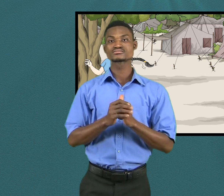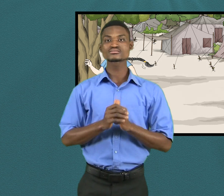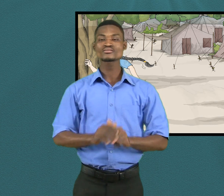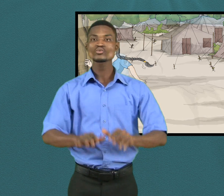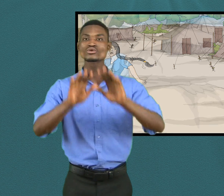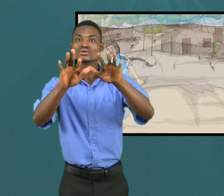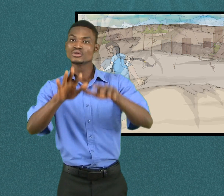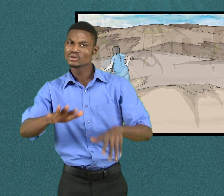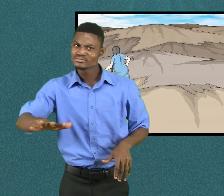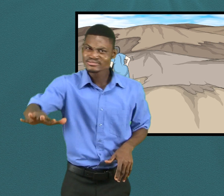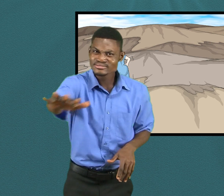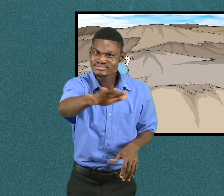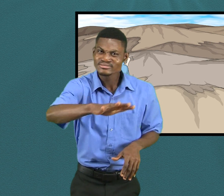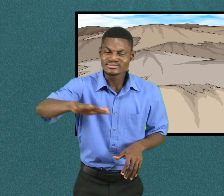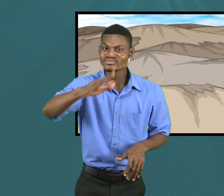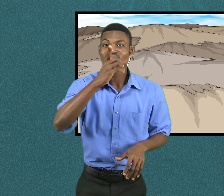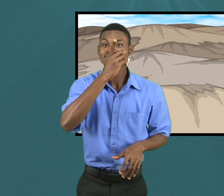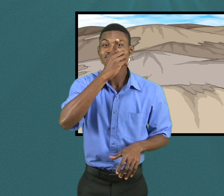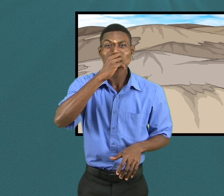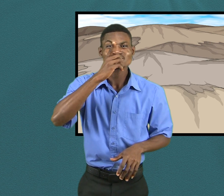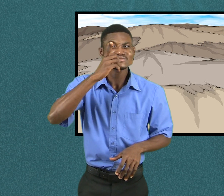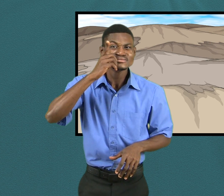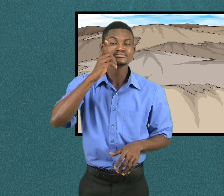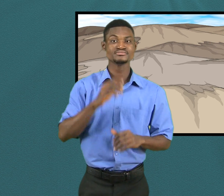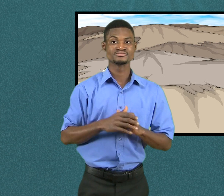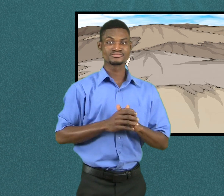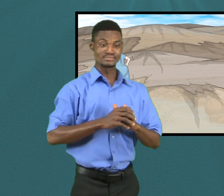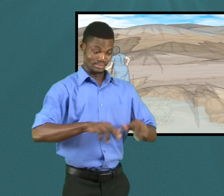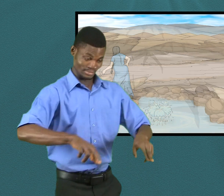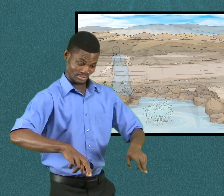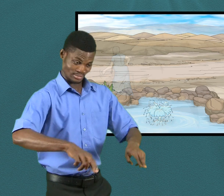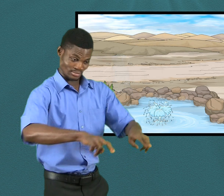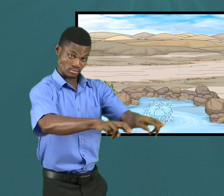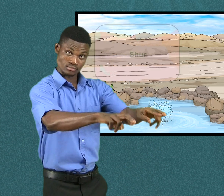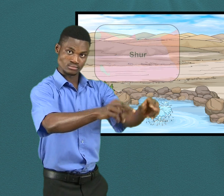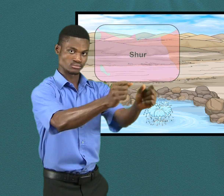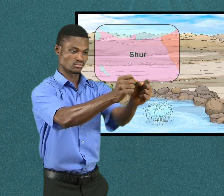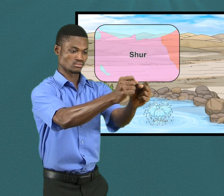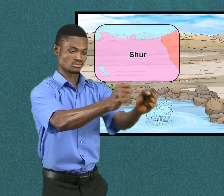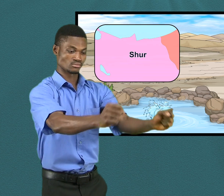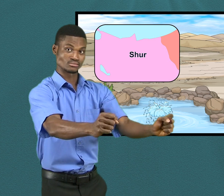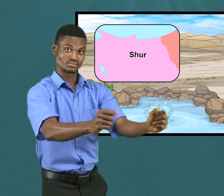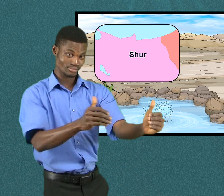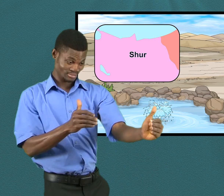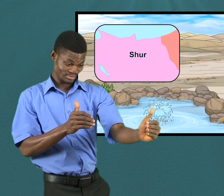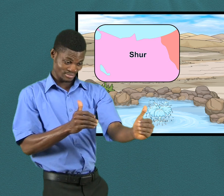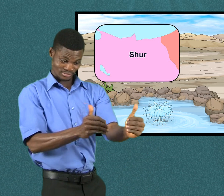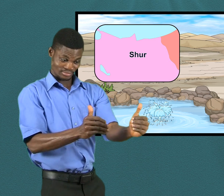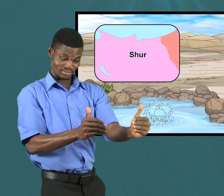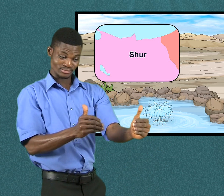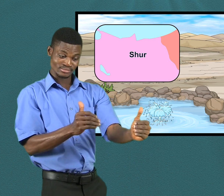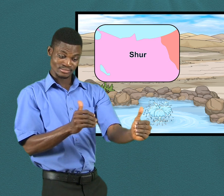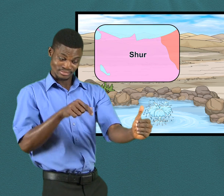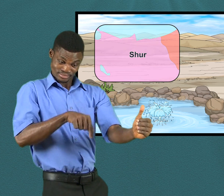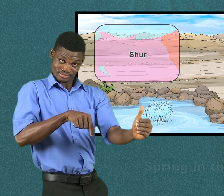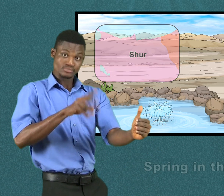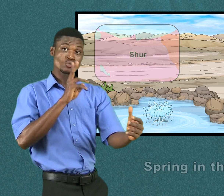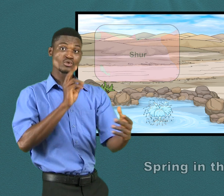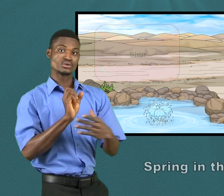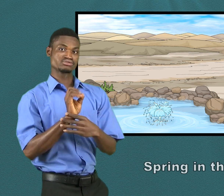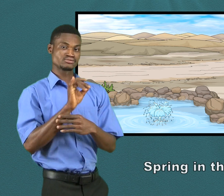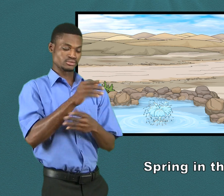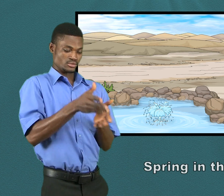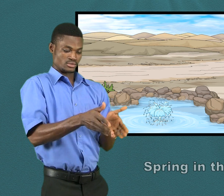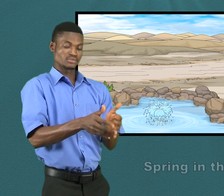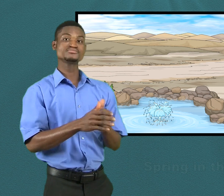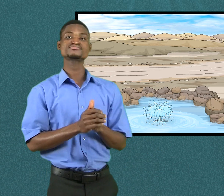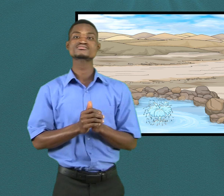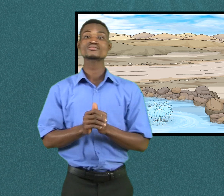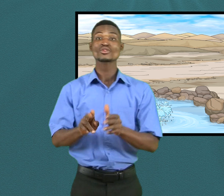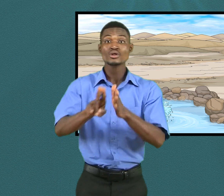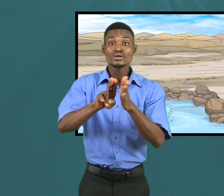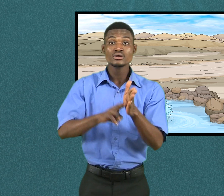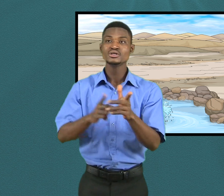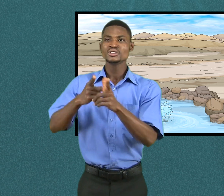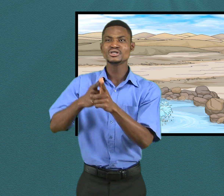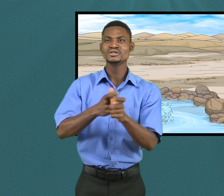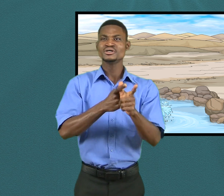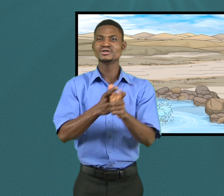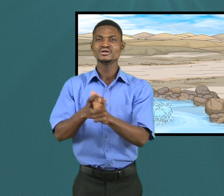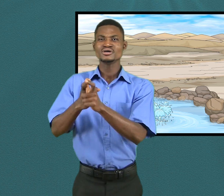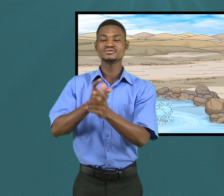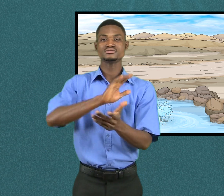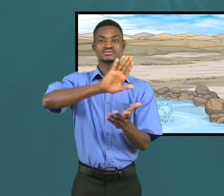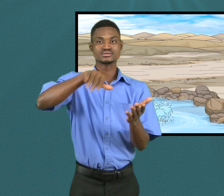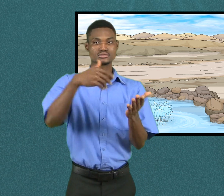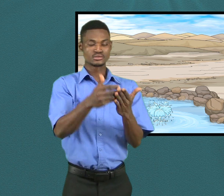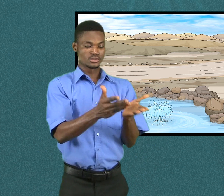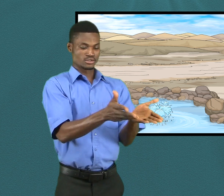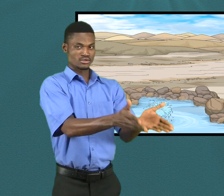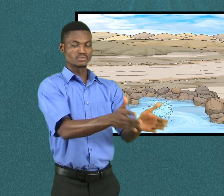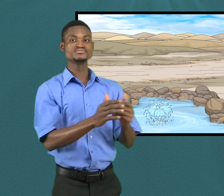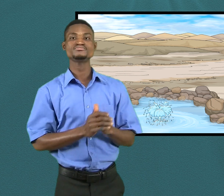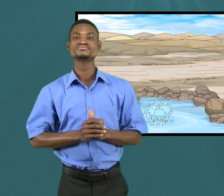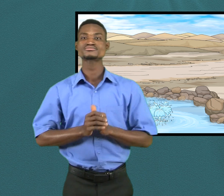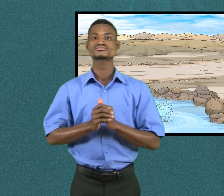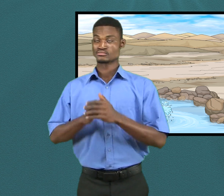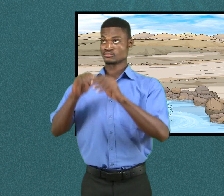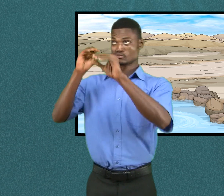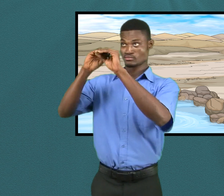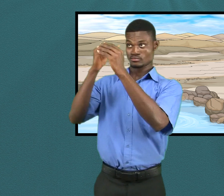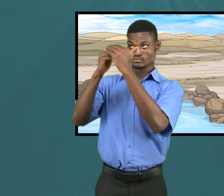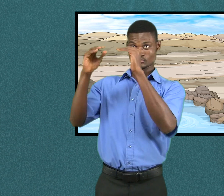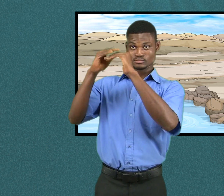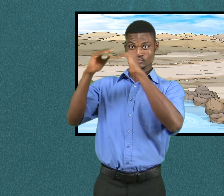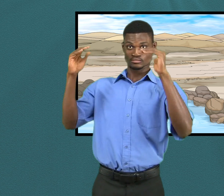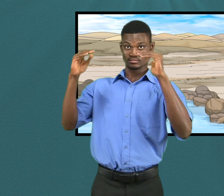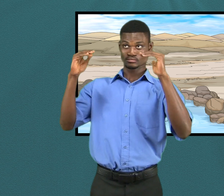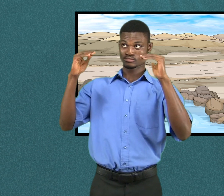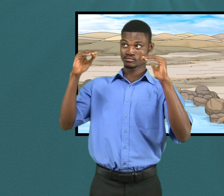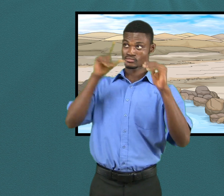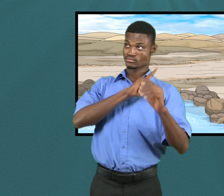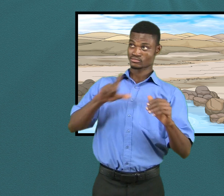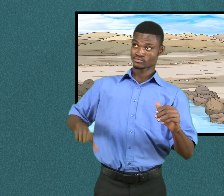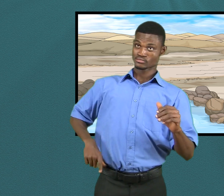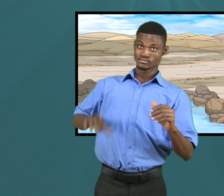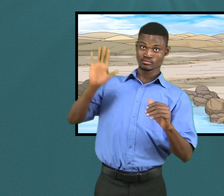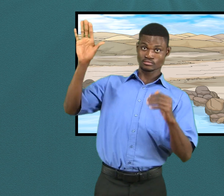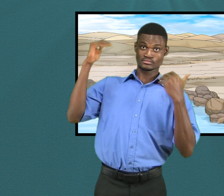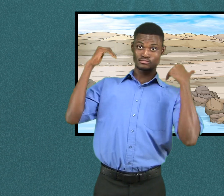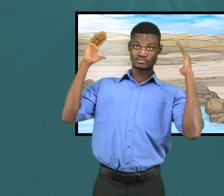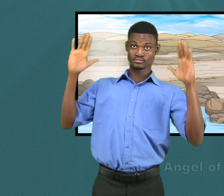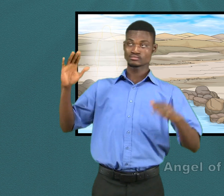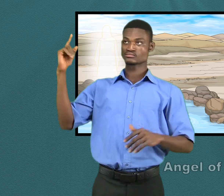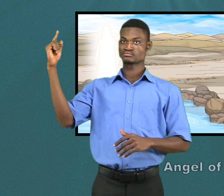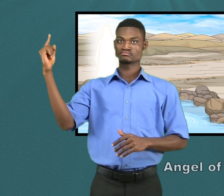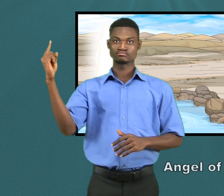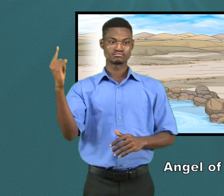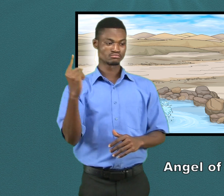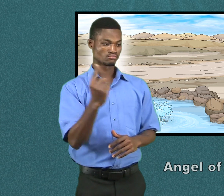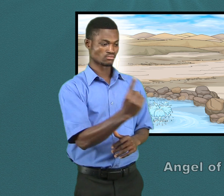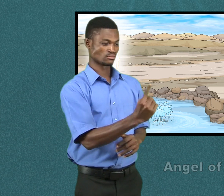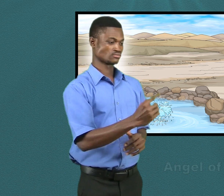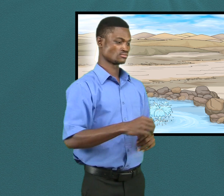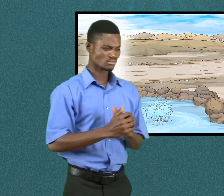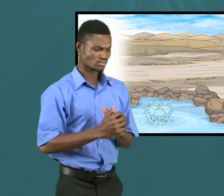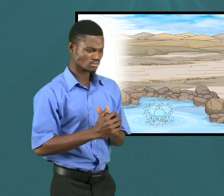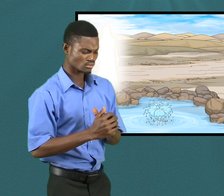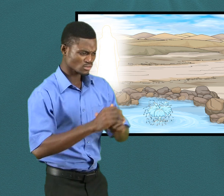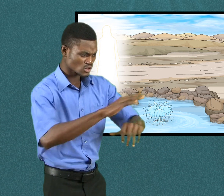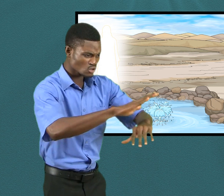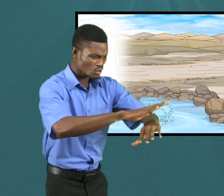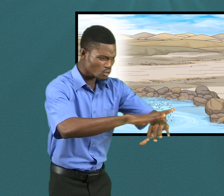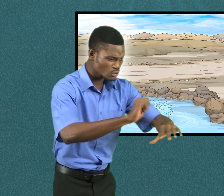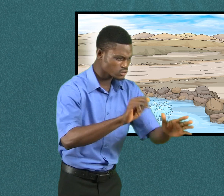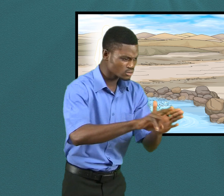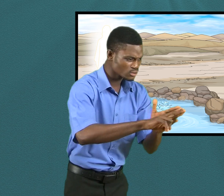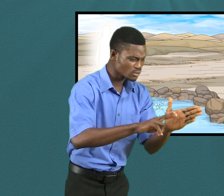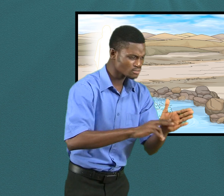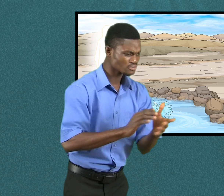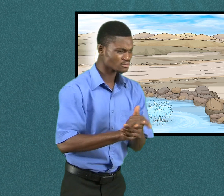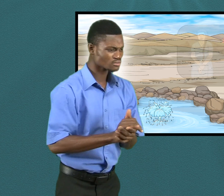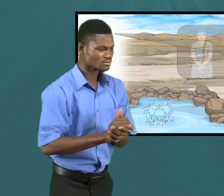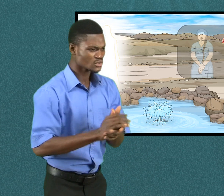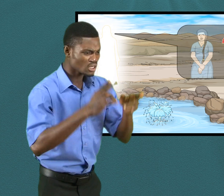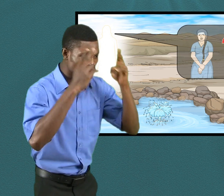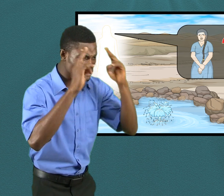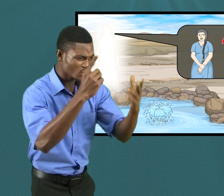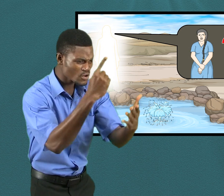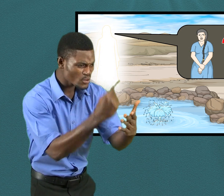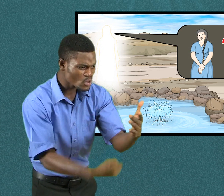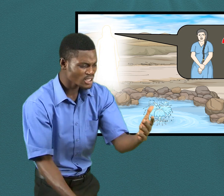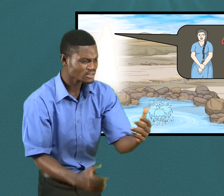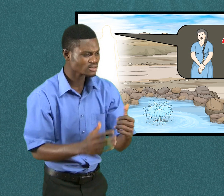Now the angel of the LORD found Hagar by a spring of water in the desert—the spring along the road to Shur.